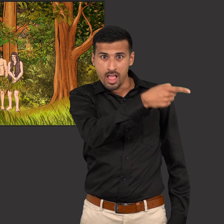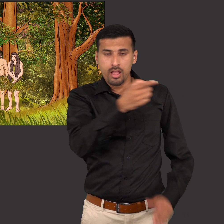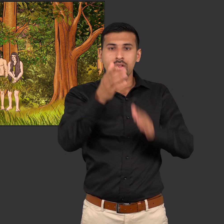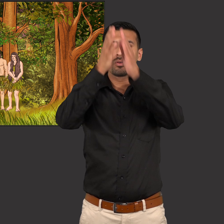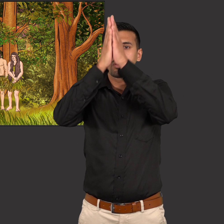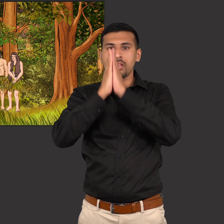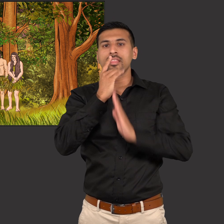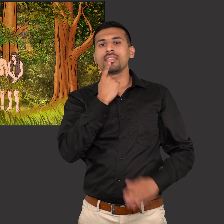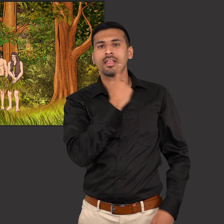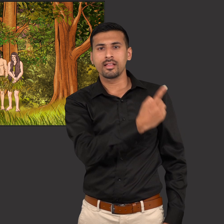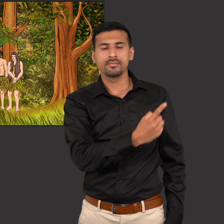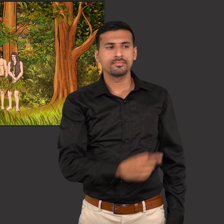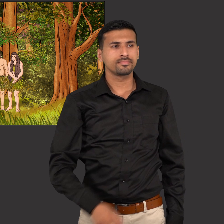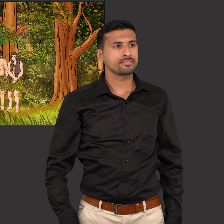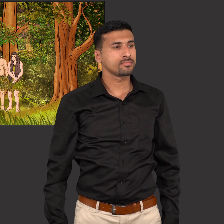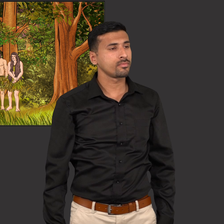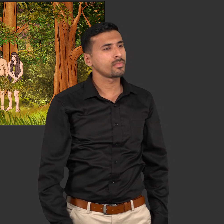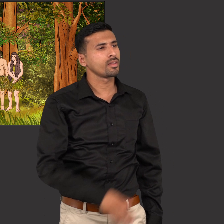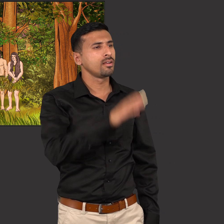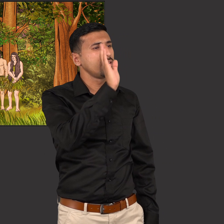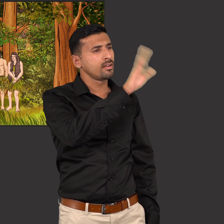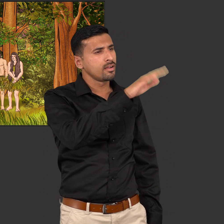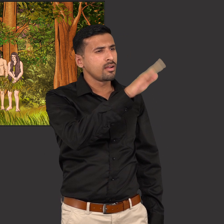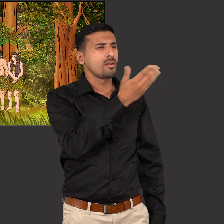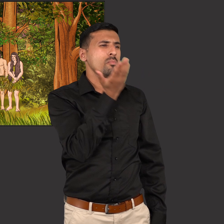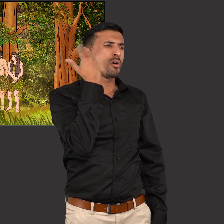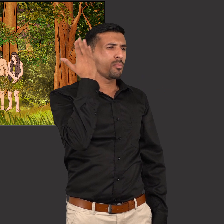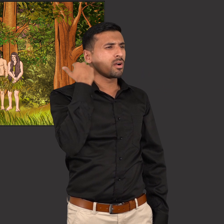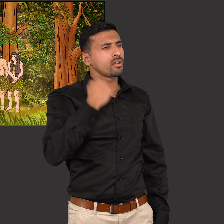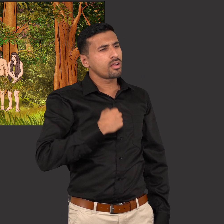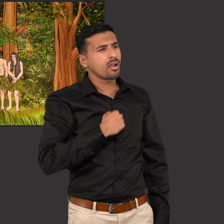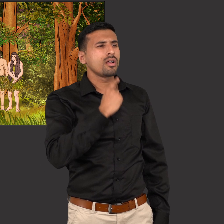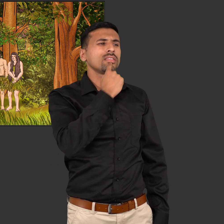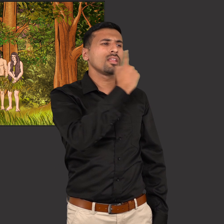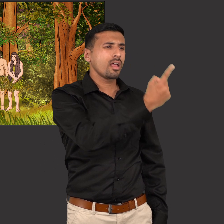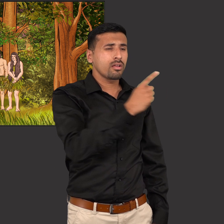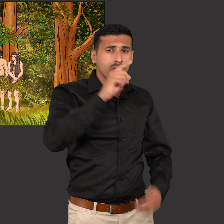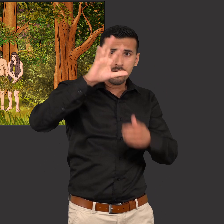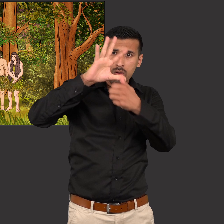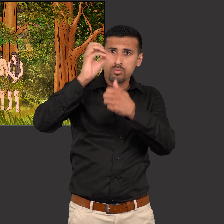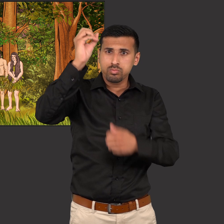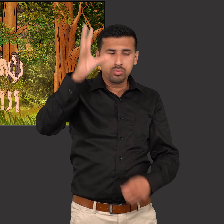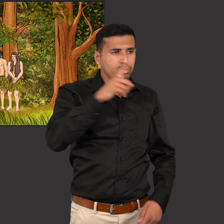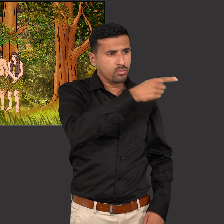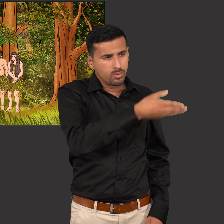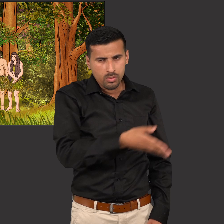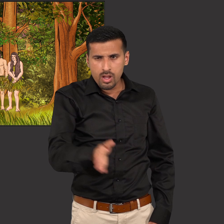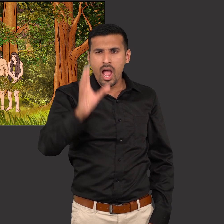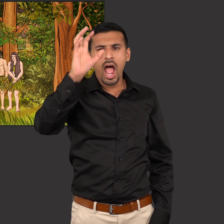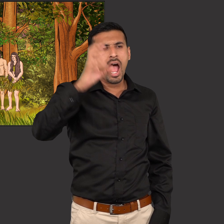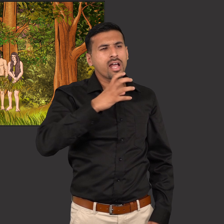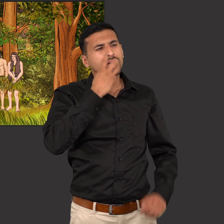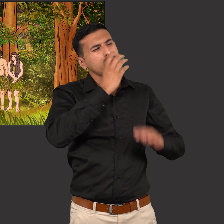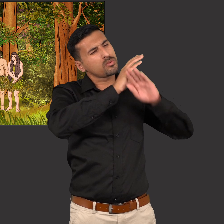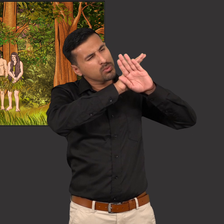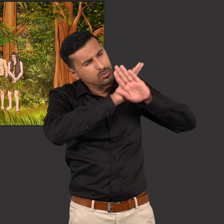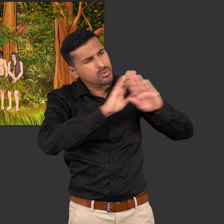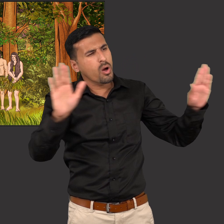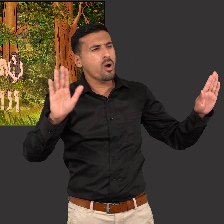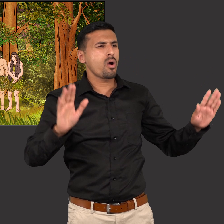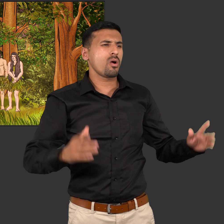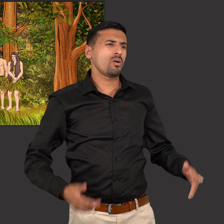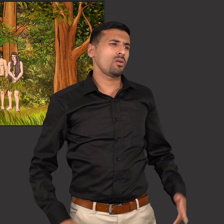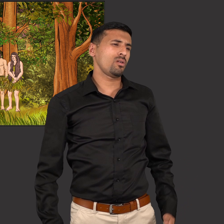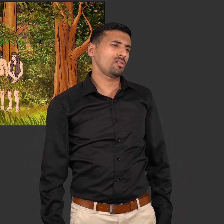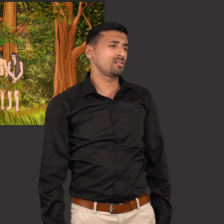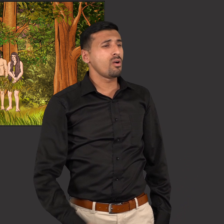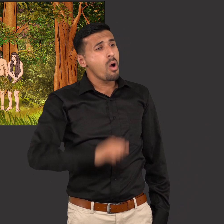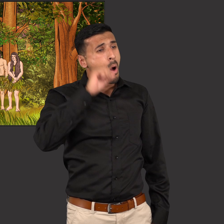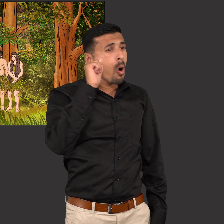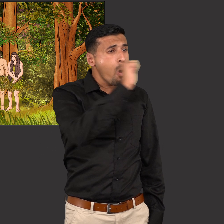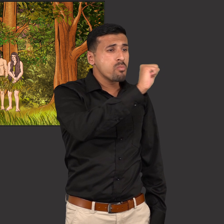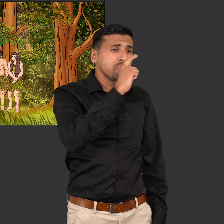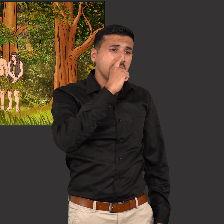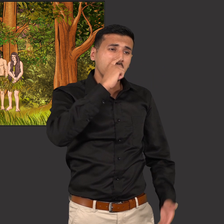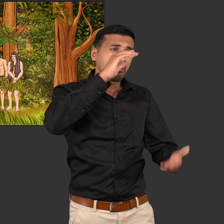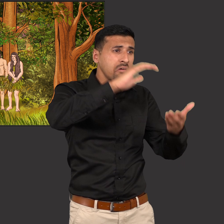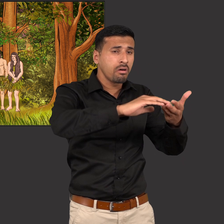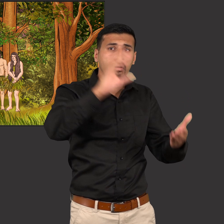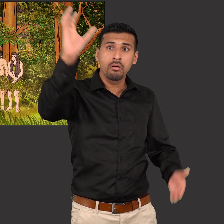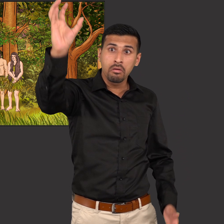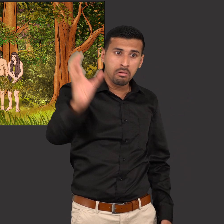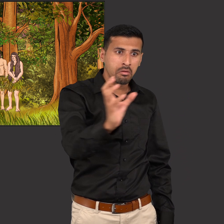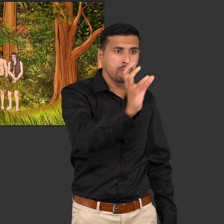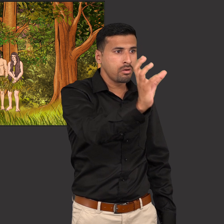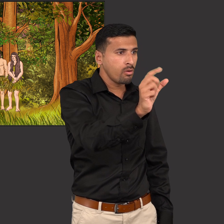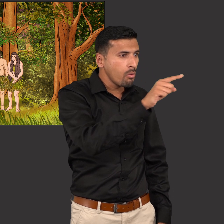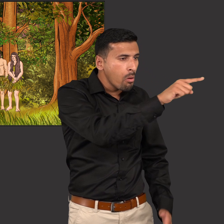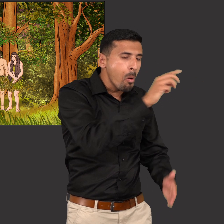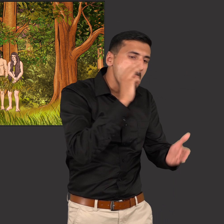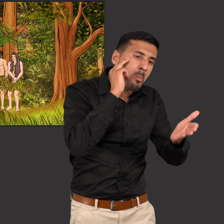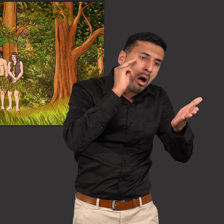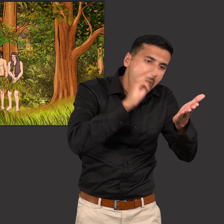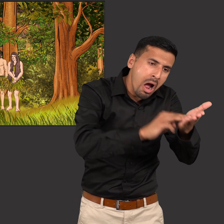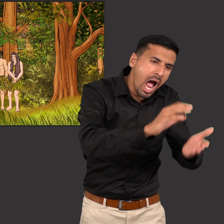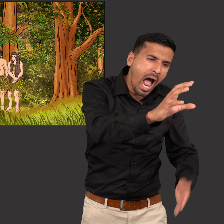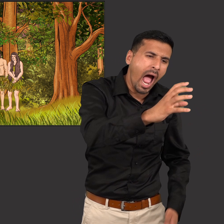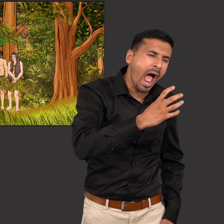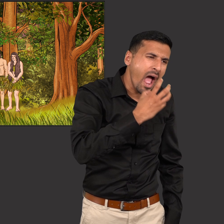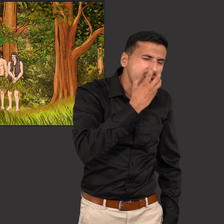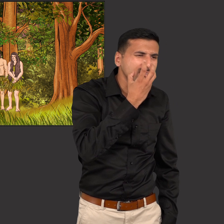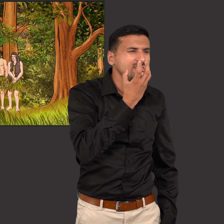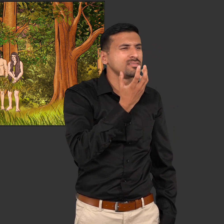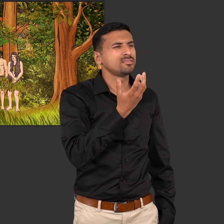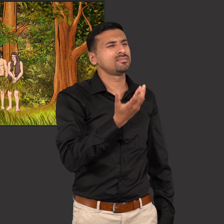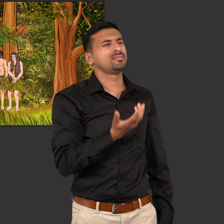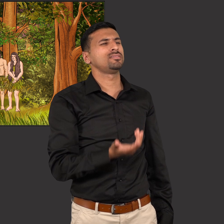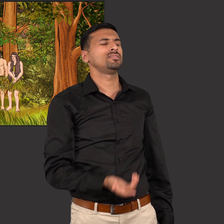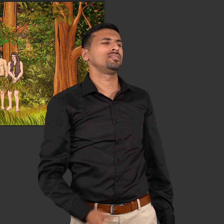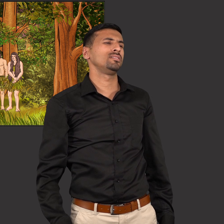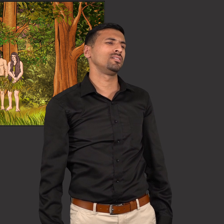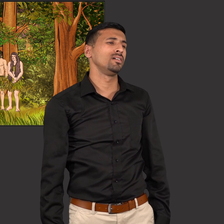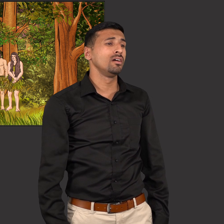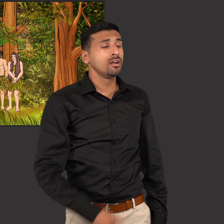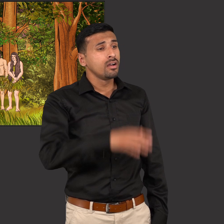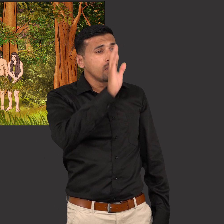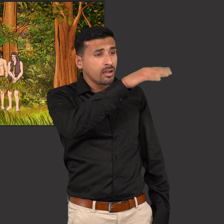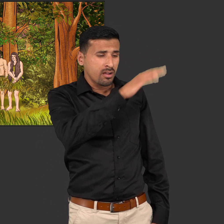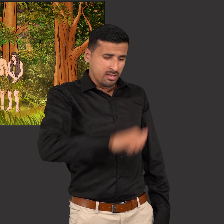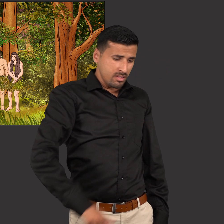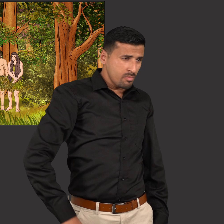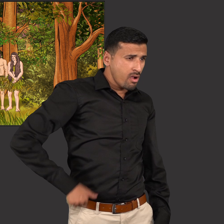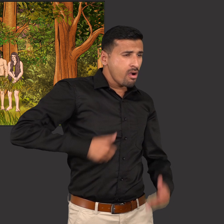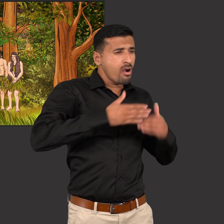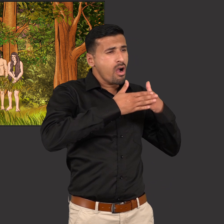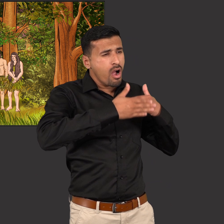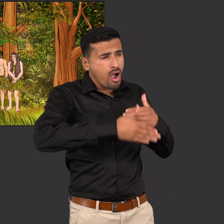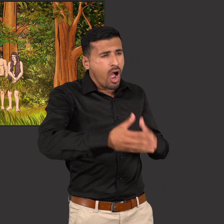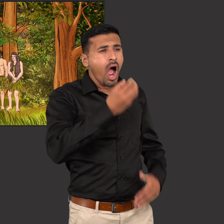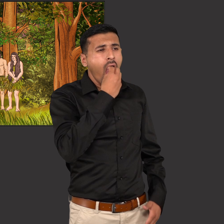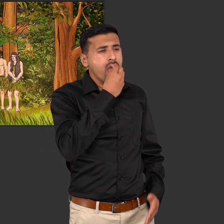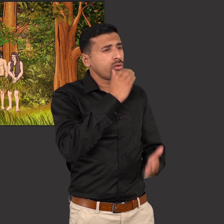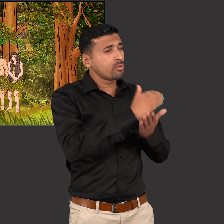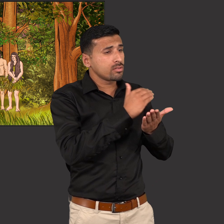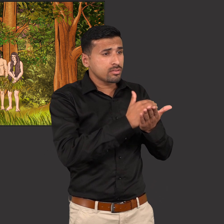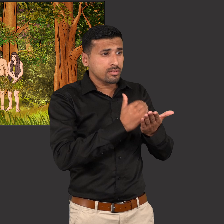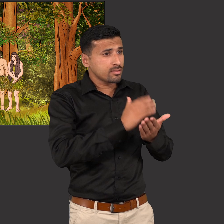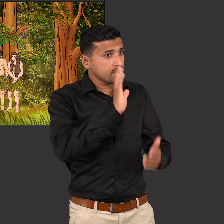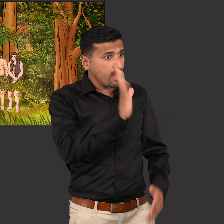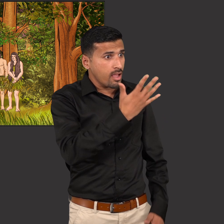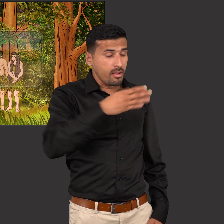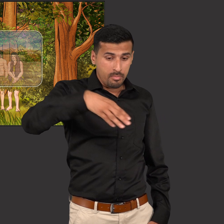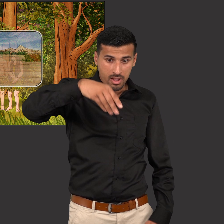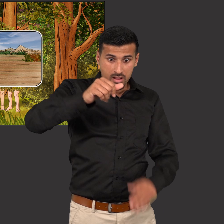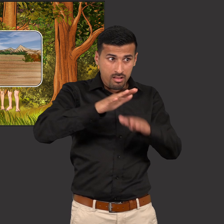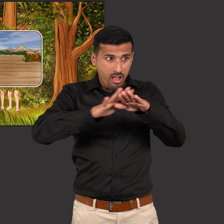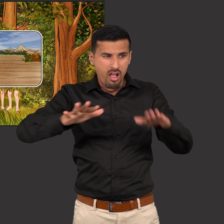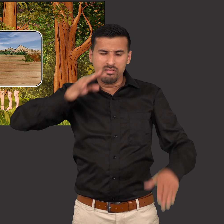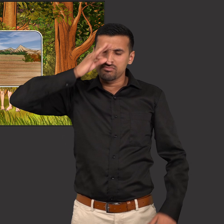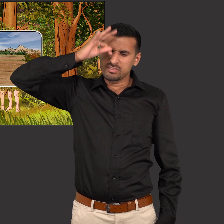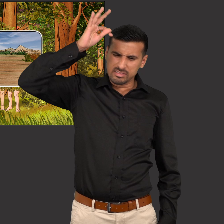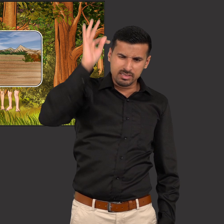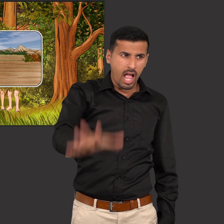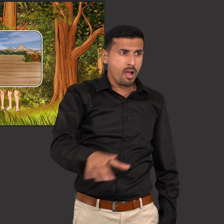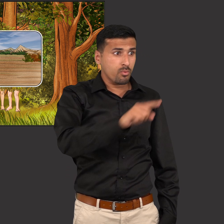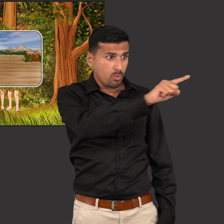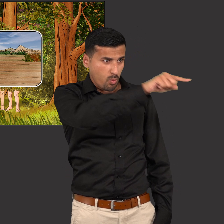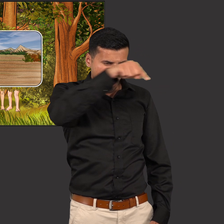in pain you will bring forth children. Your desire will be for your husband, and he will rule over you.”